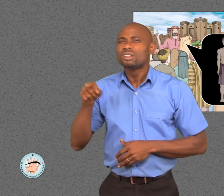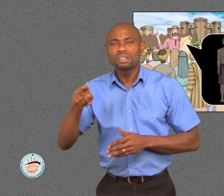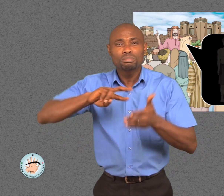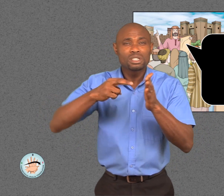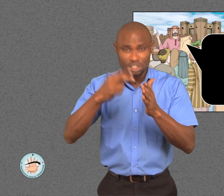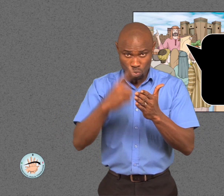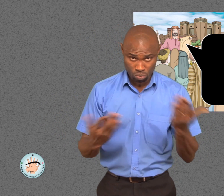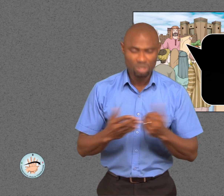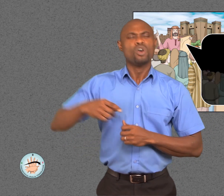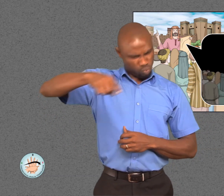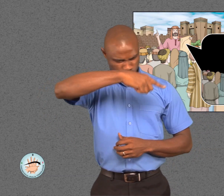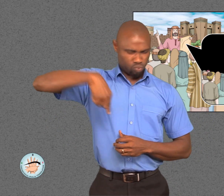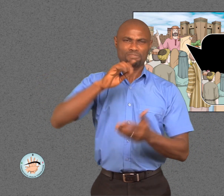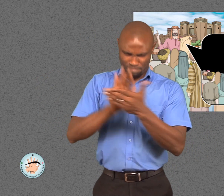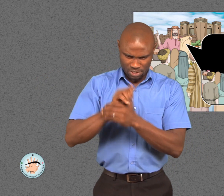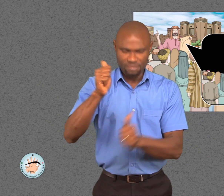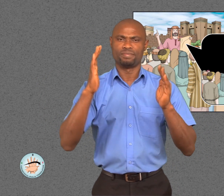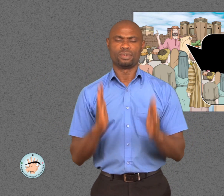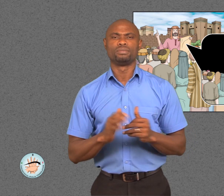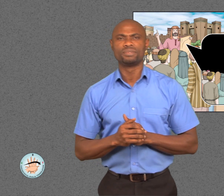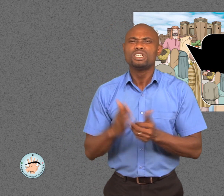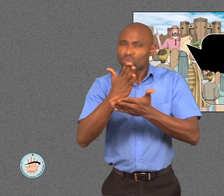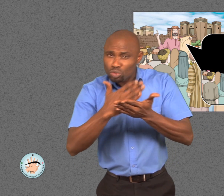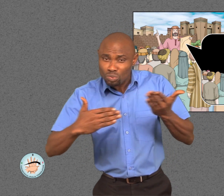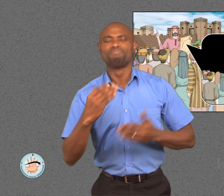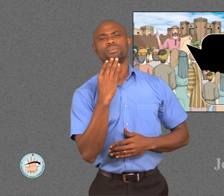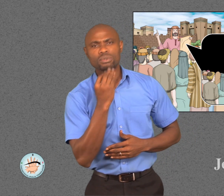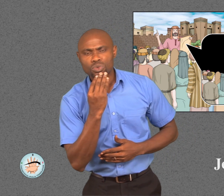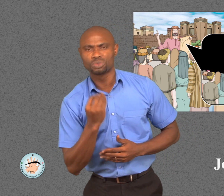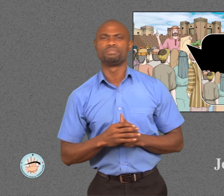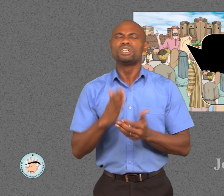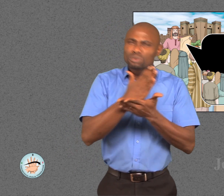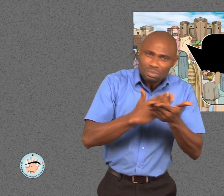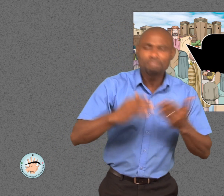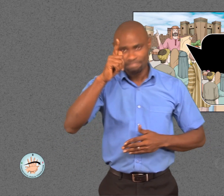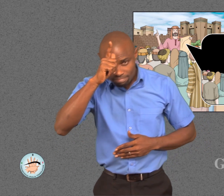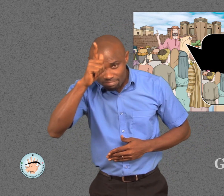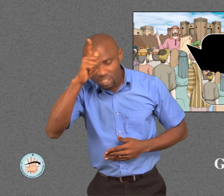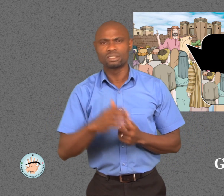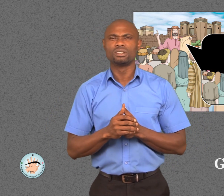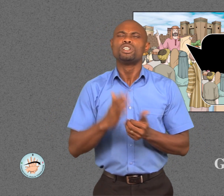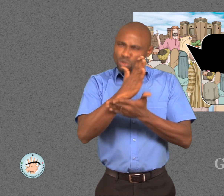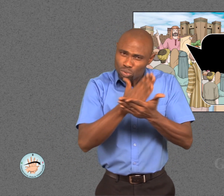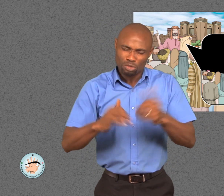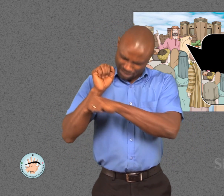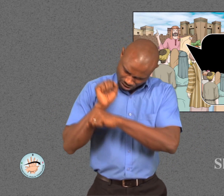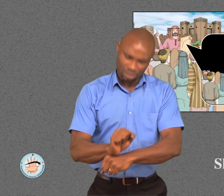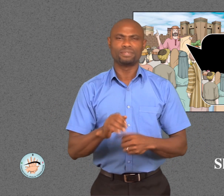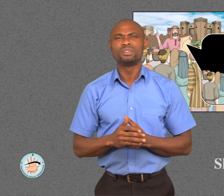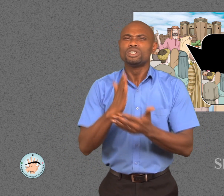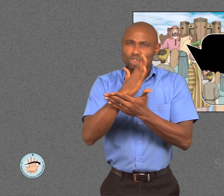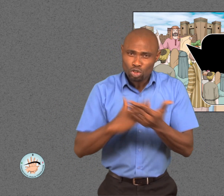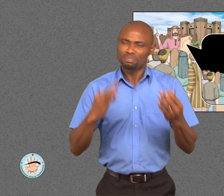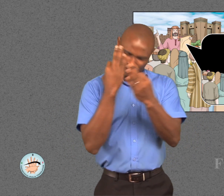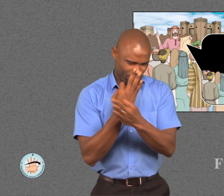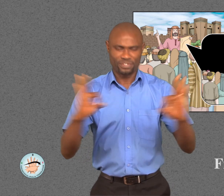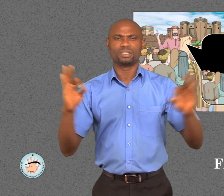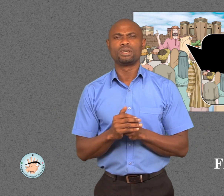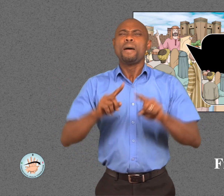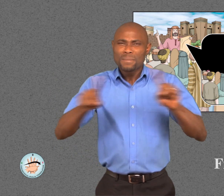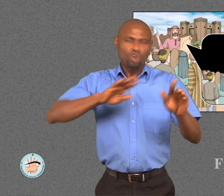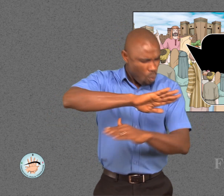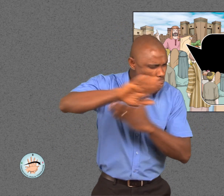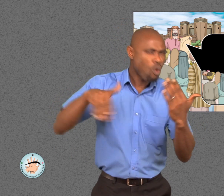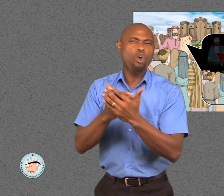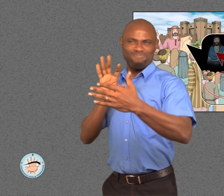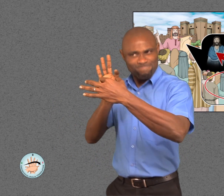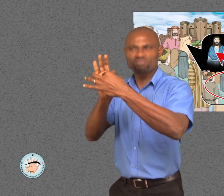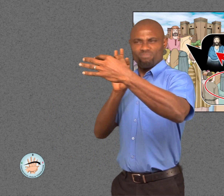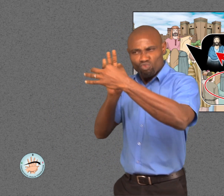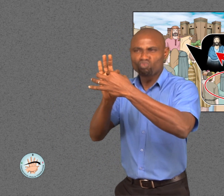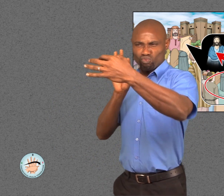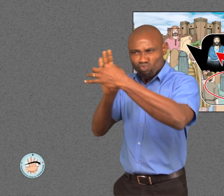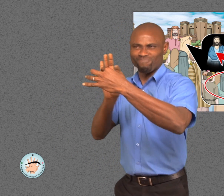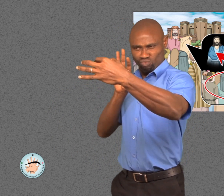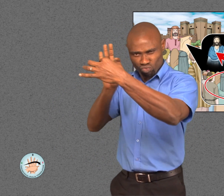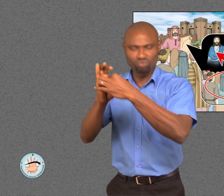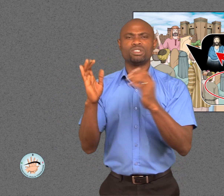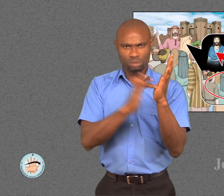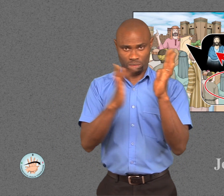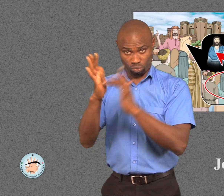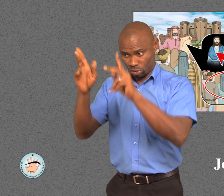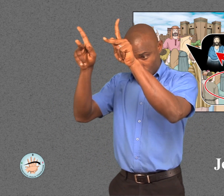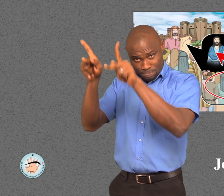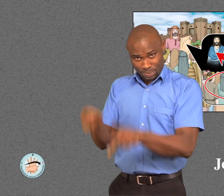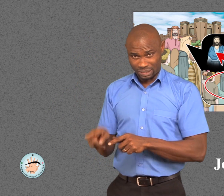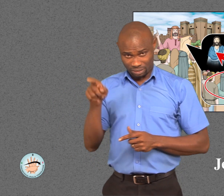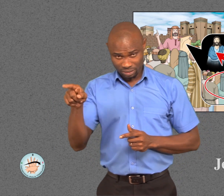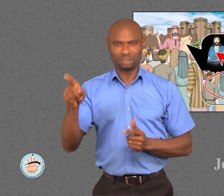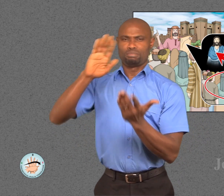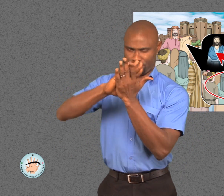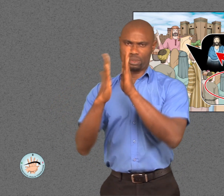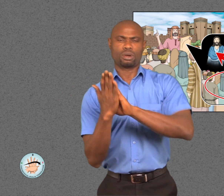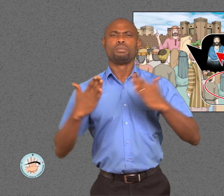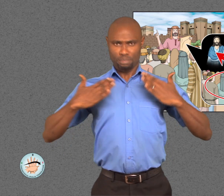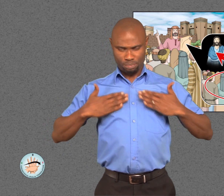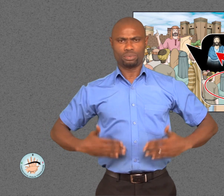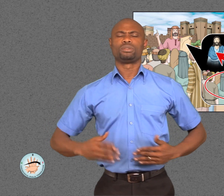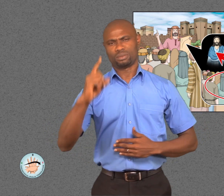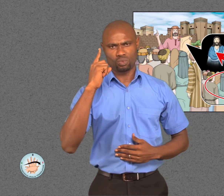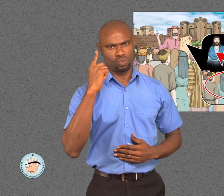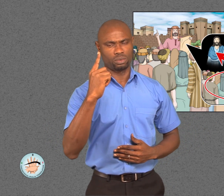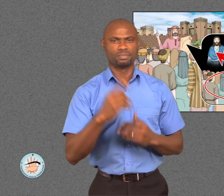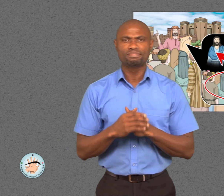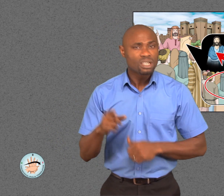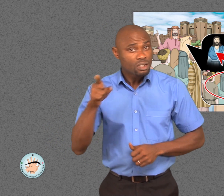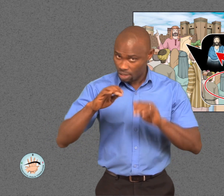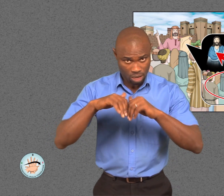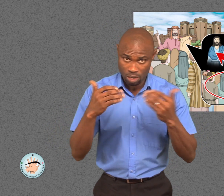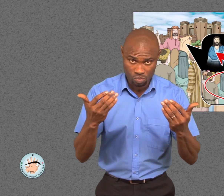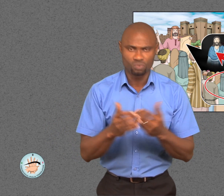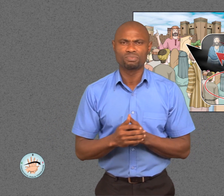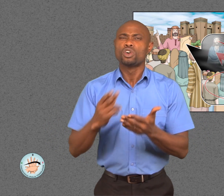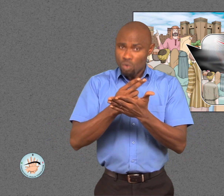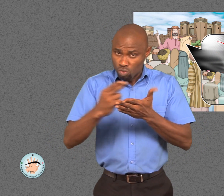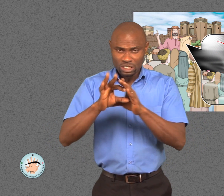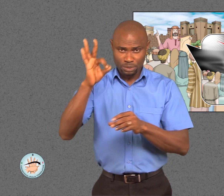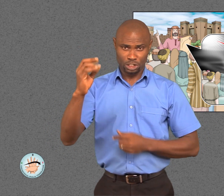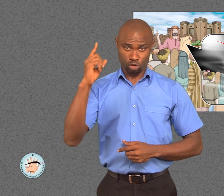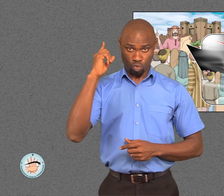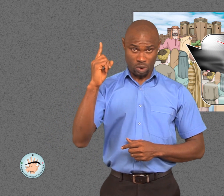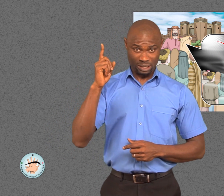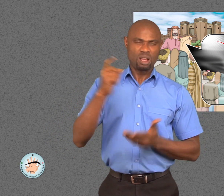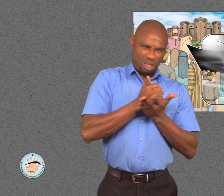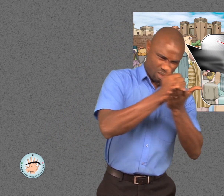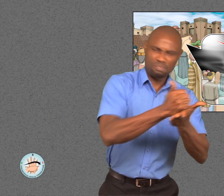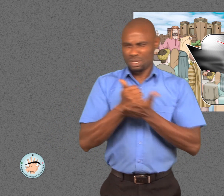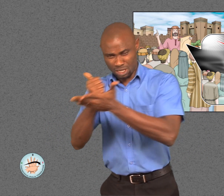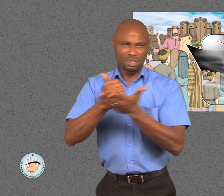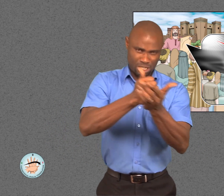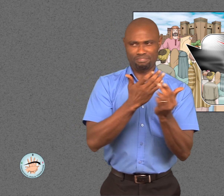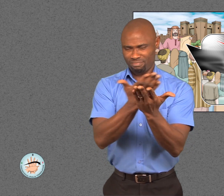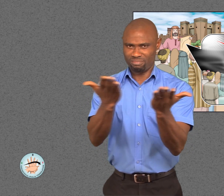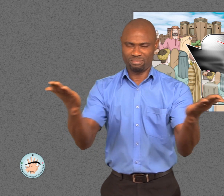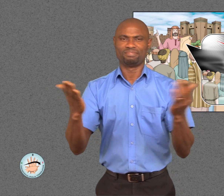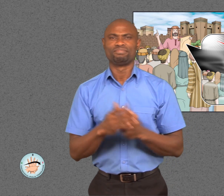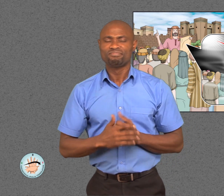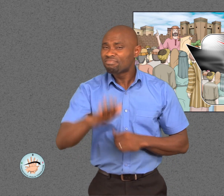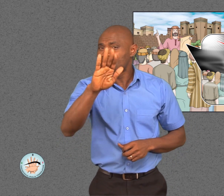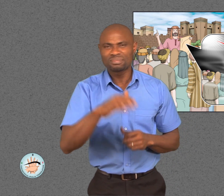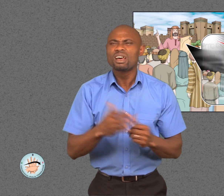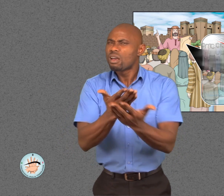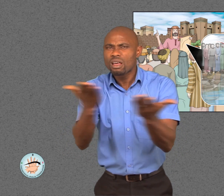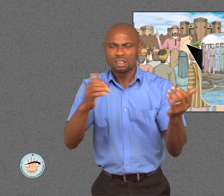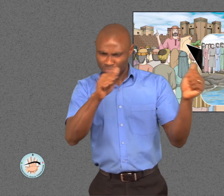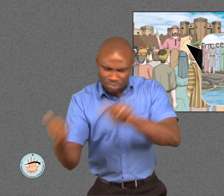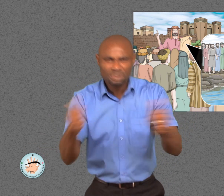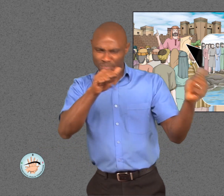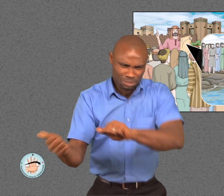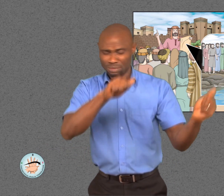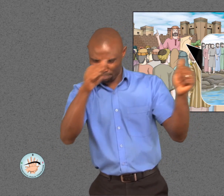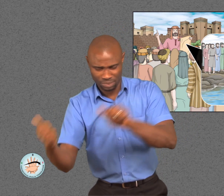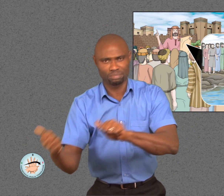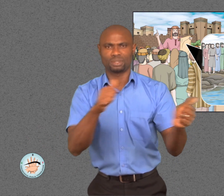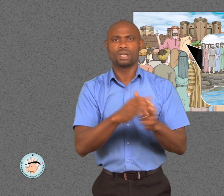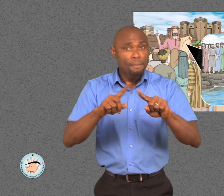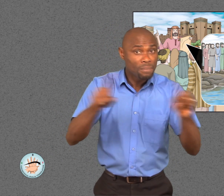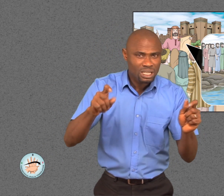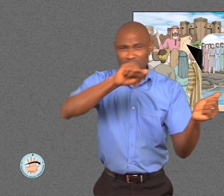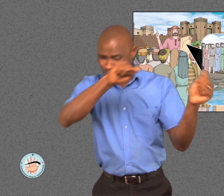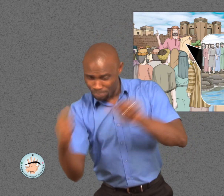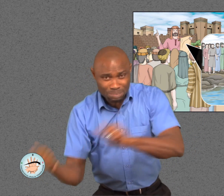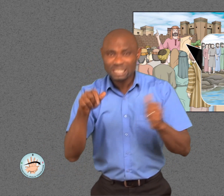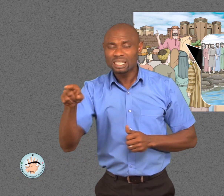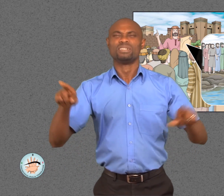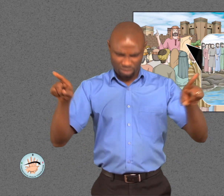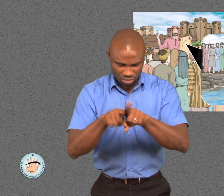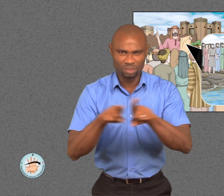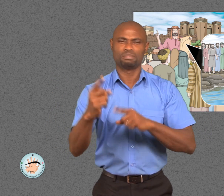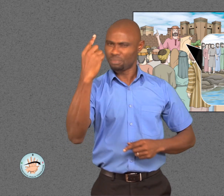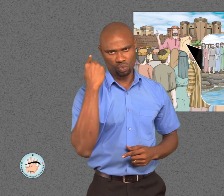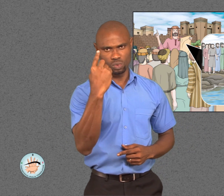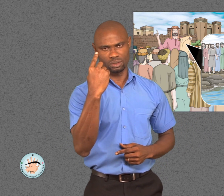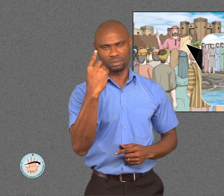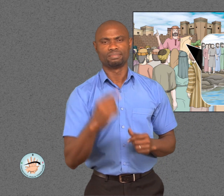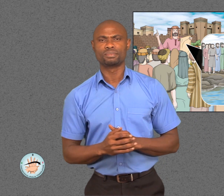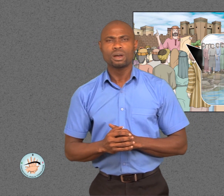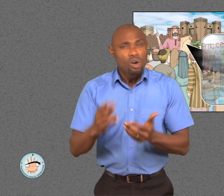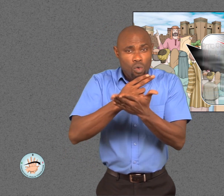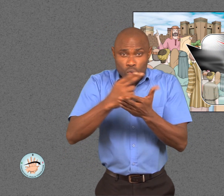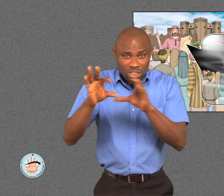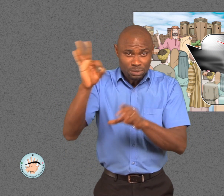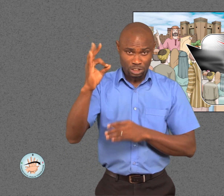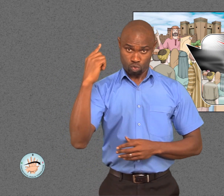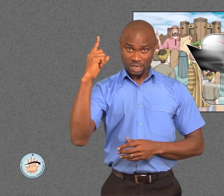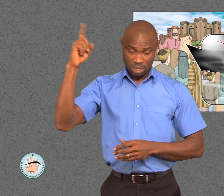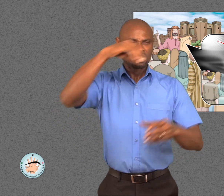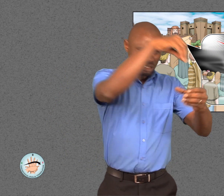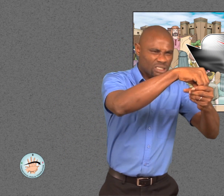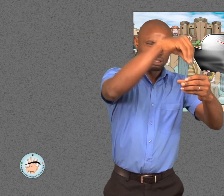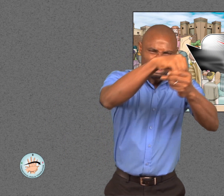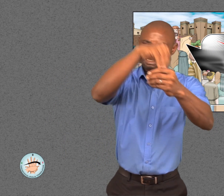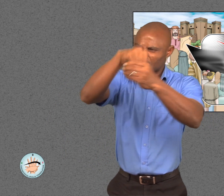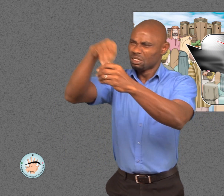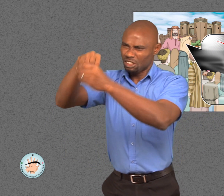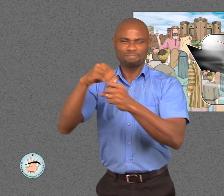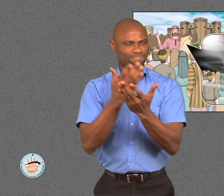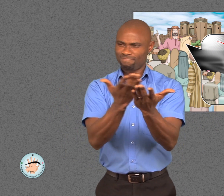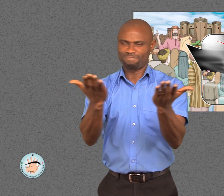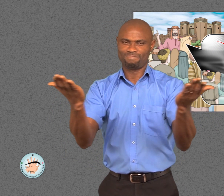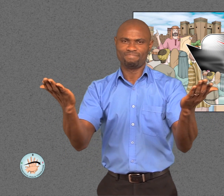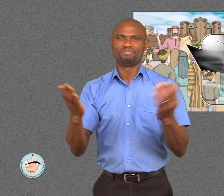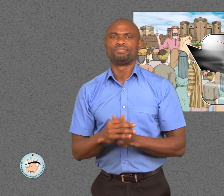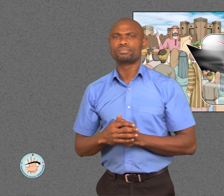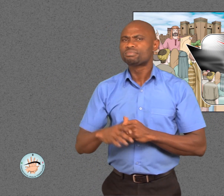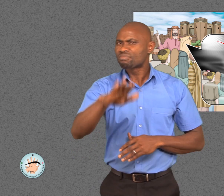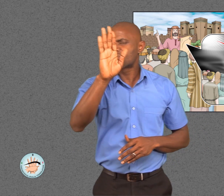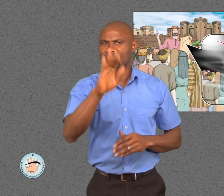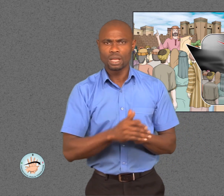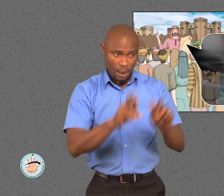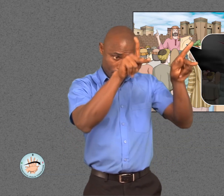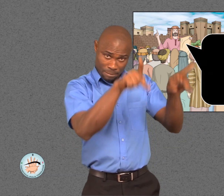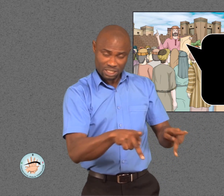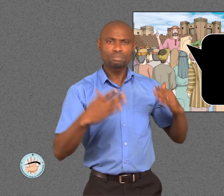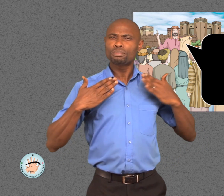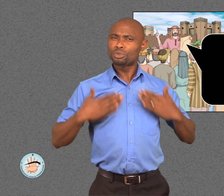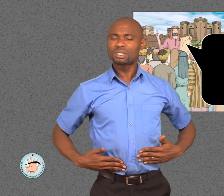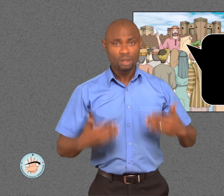For in one Spirit we were all baptized into one body, whether Jews or Greeks, slave or free, and we were all given one Spirit to drink.